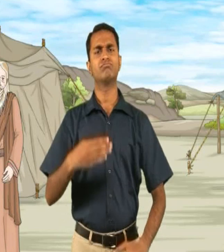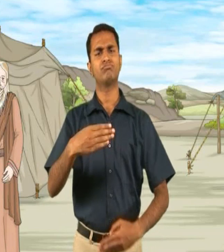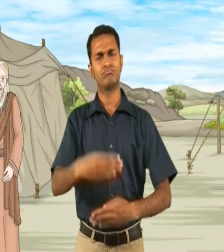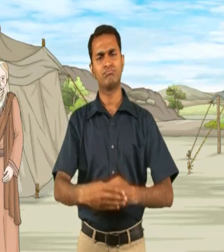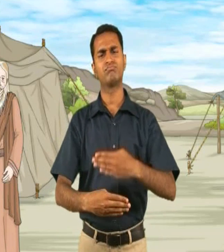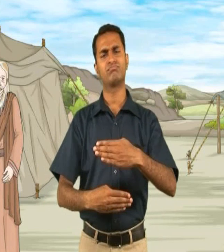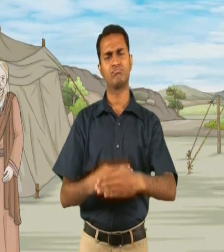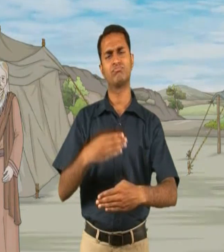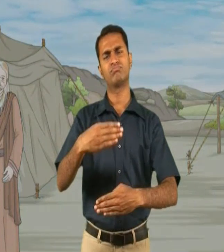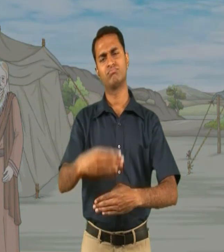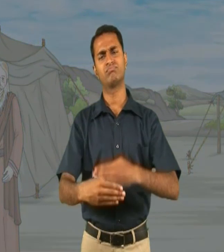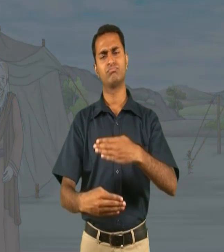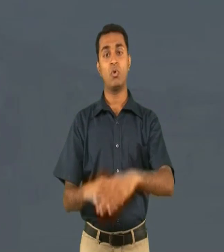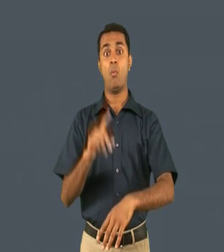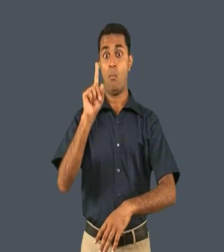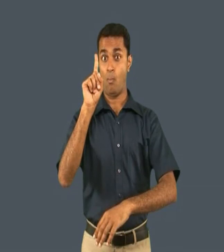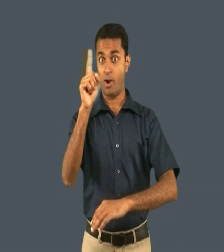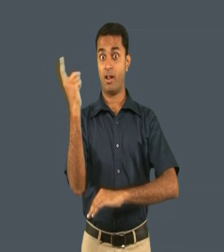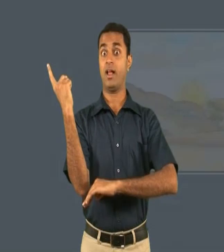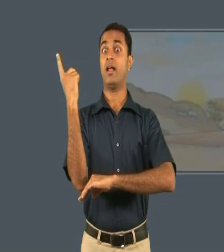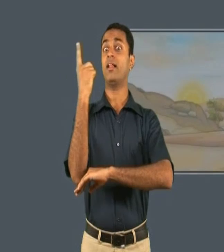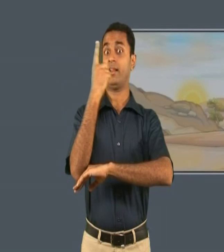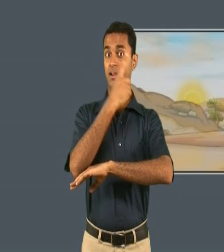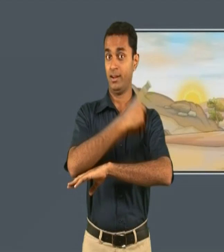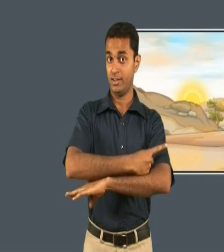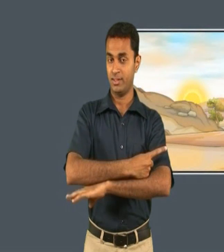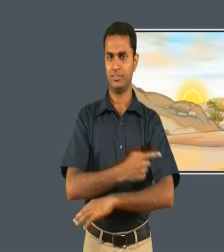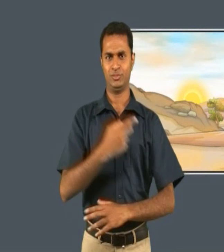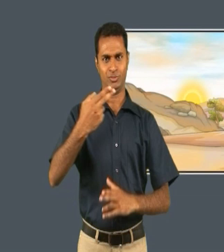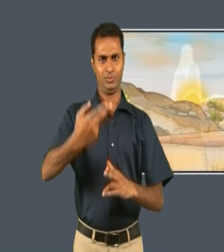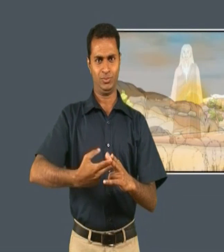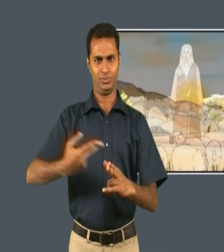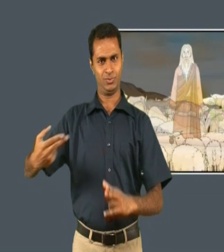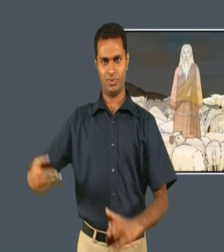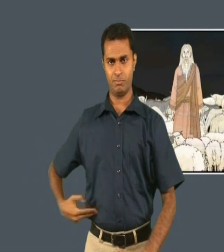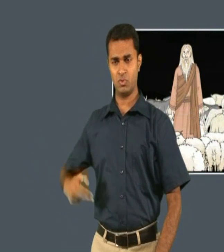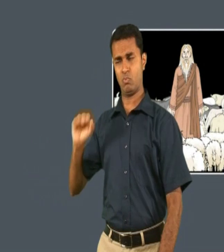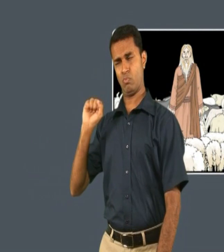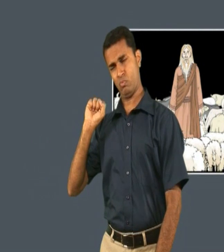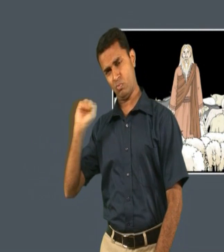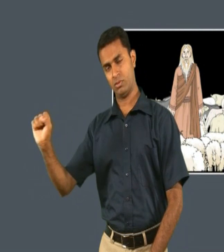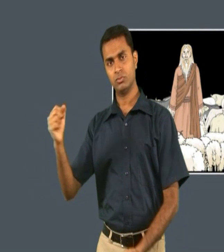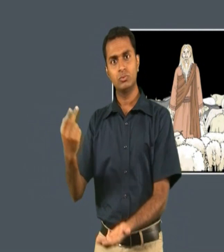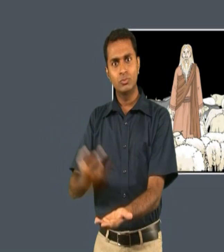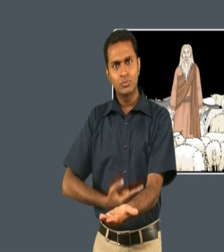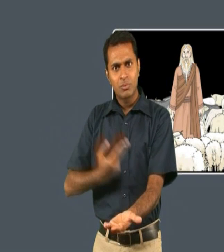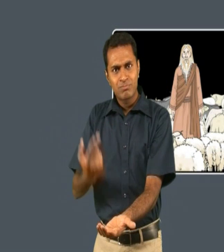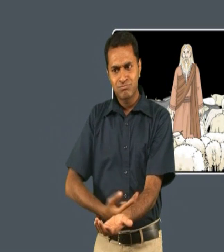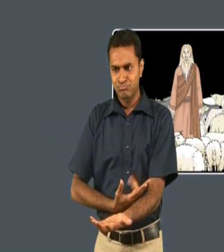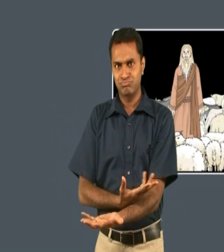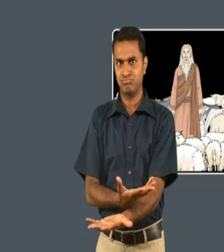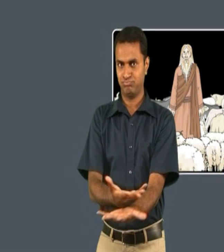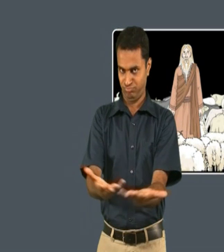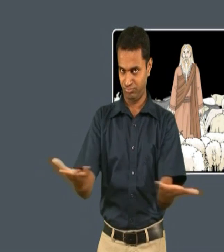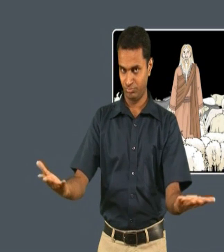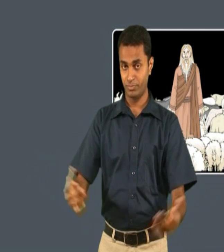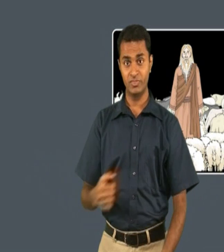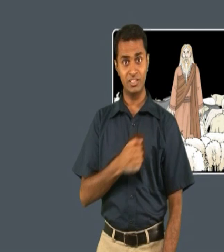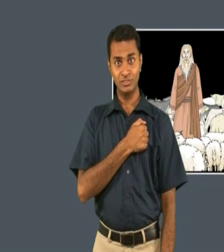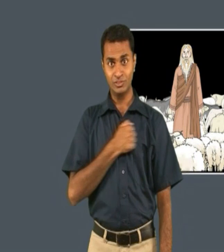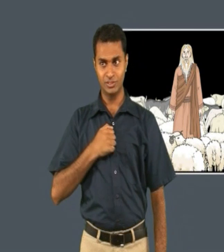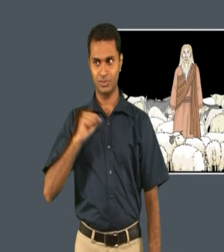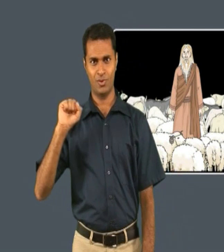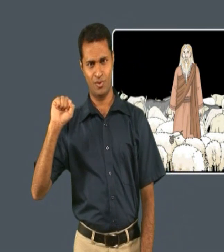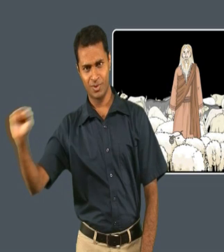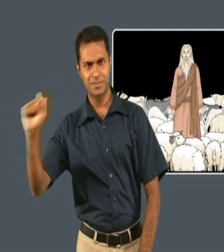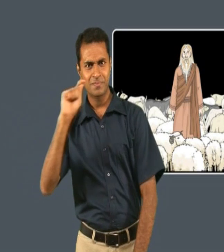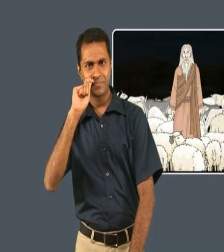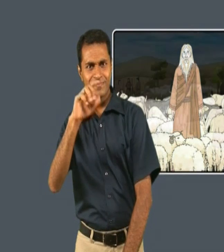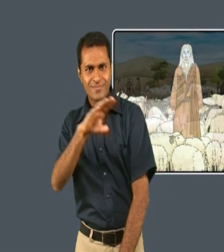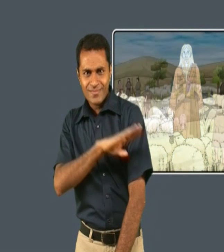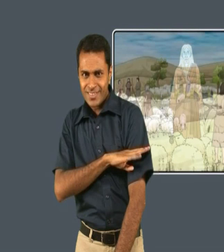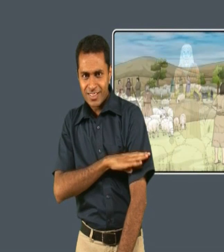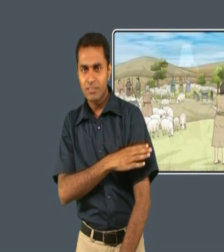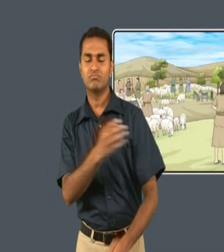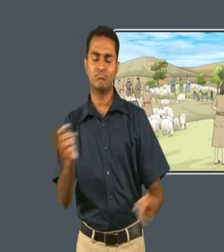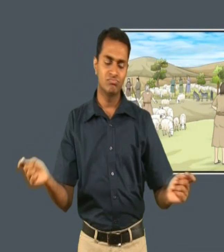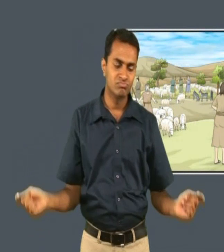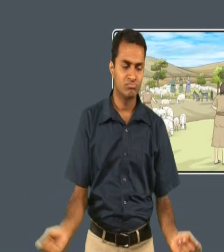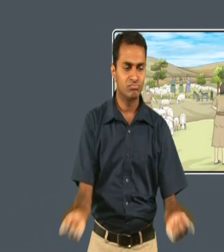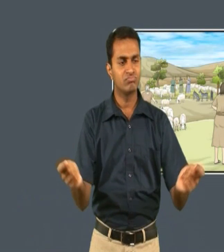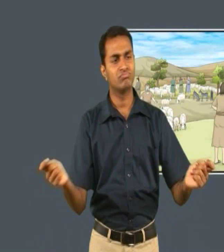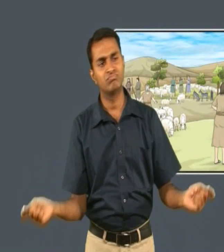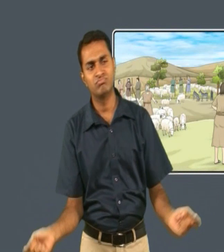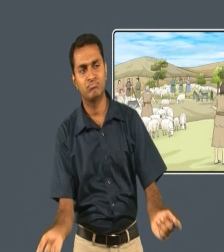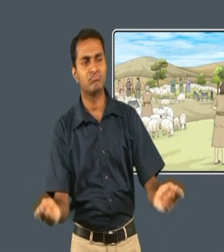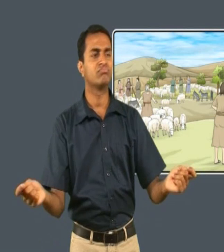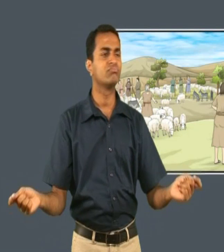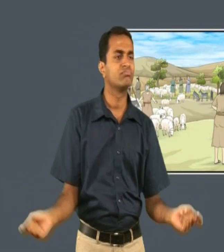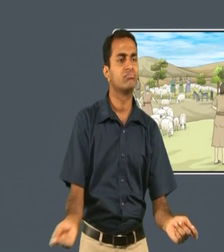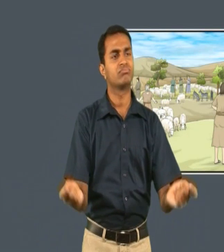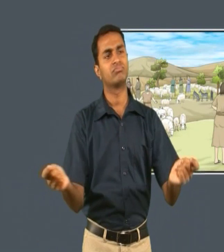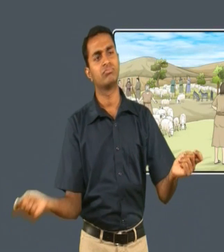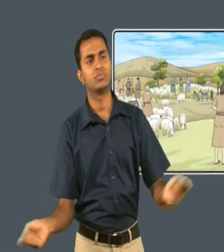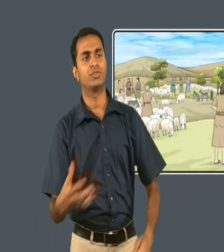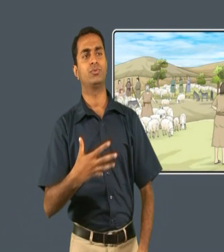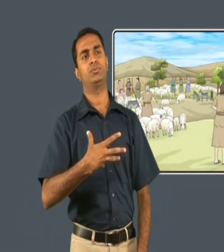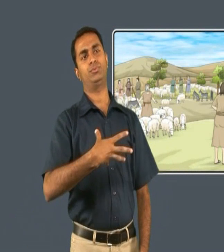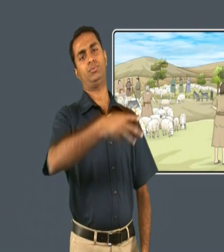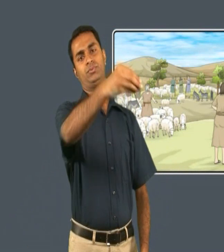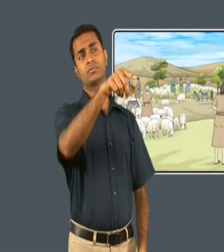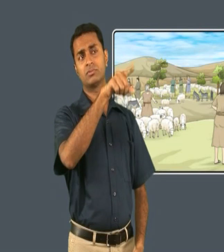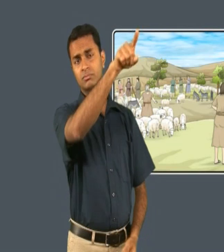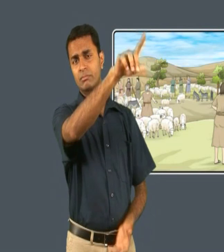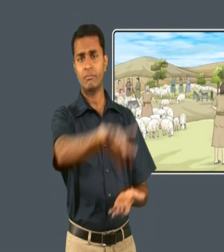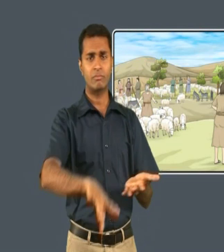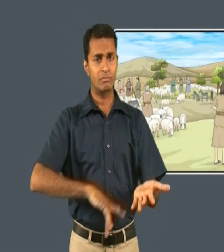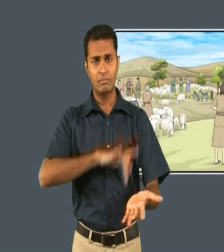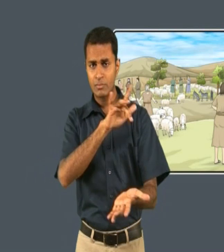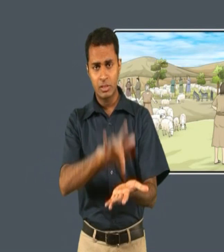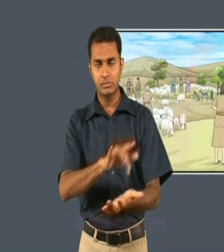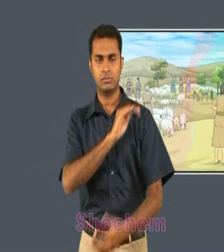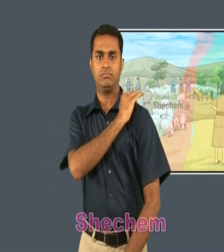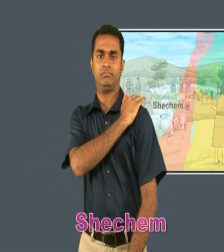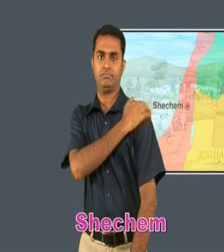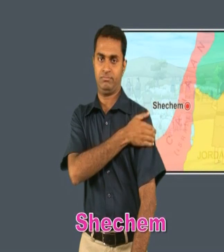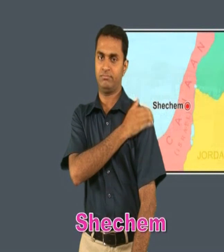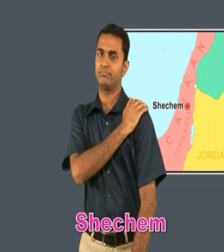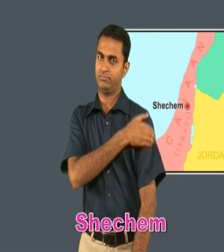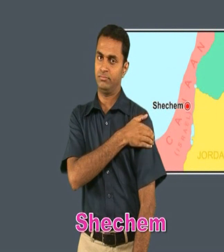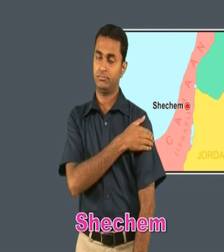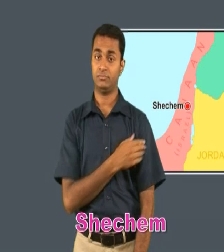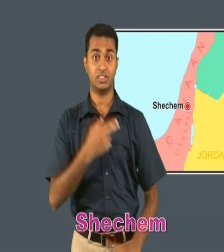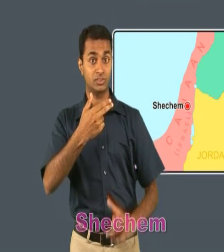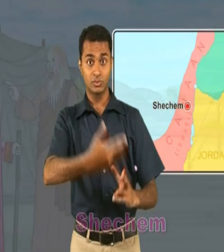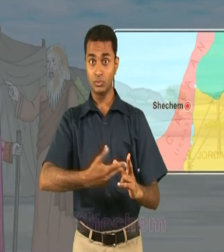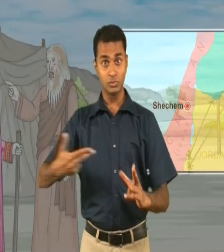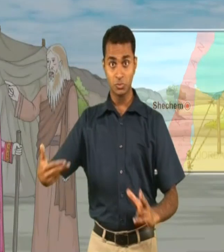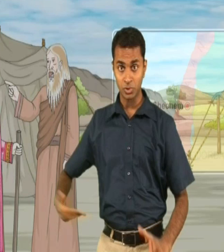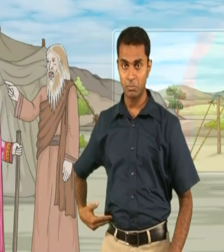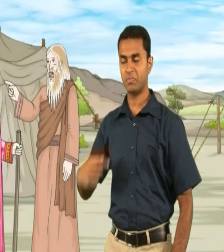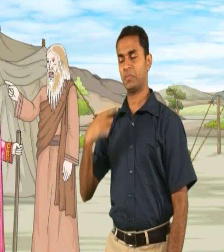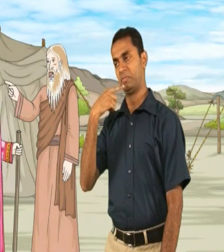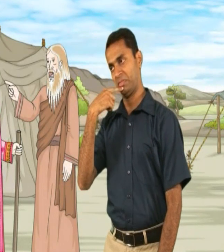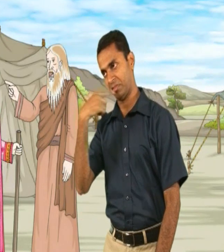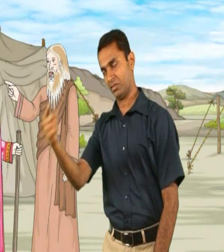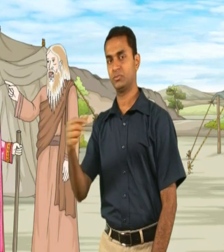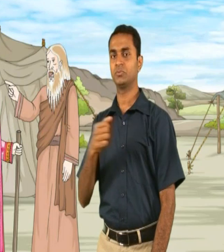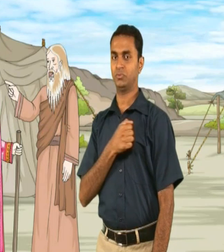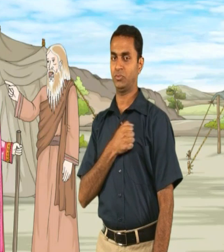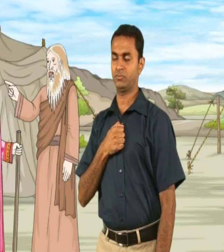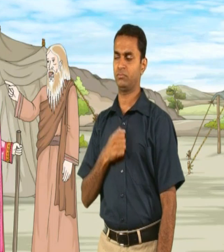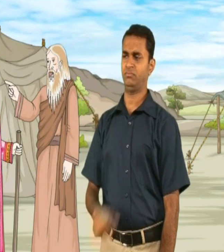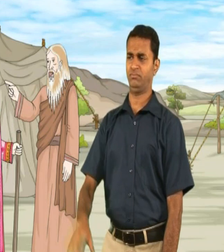Some time later, Joseph’s brothers had gone to pasture their father’s flocks near Shechem.